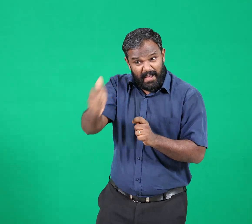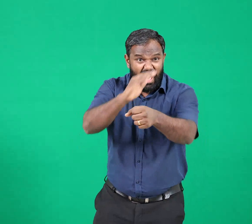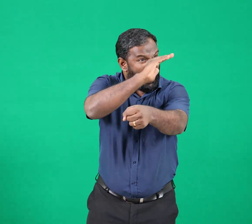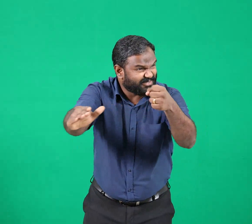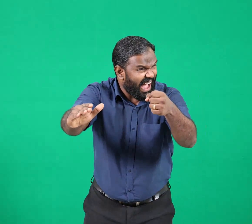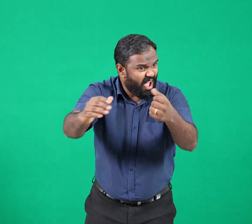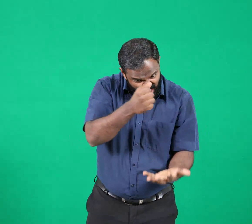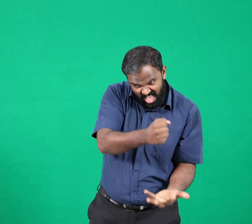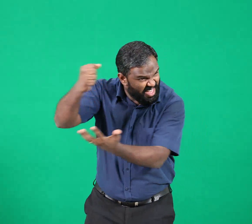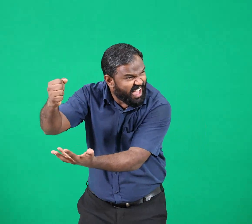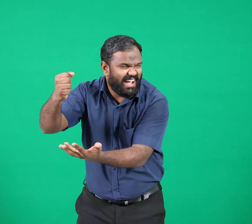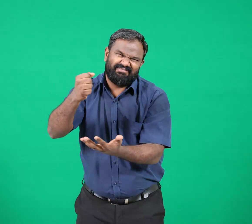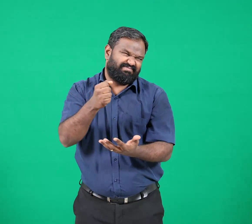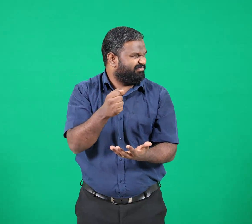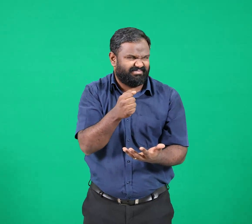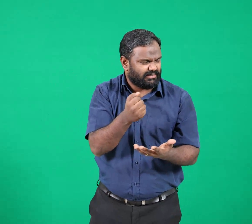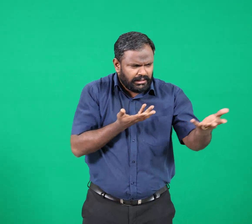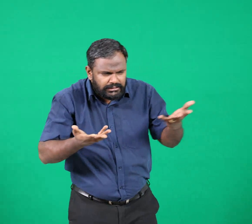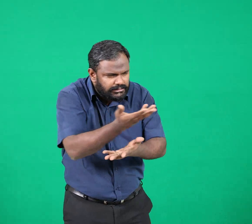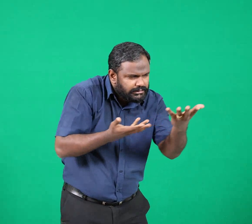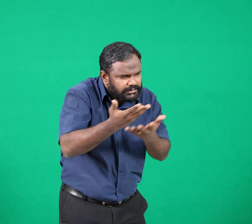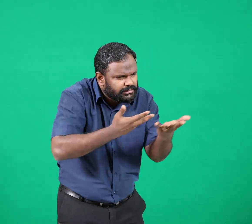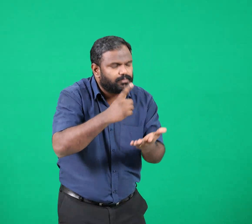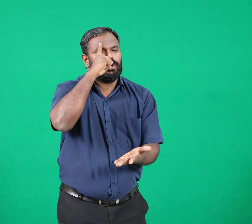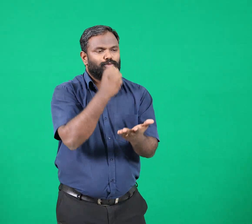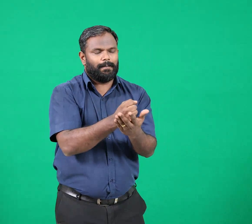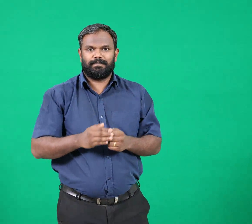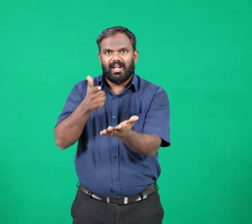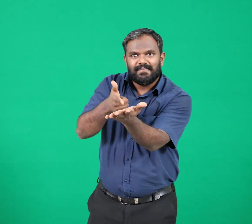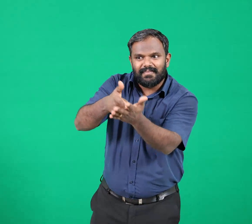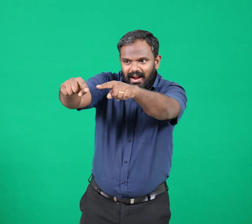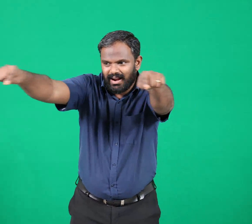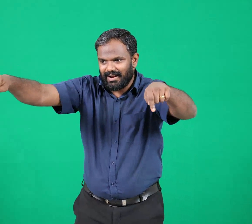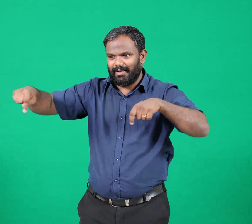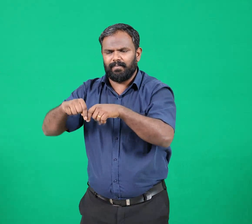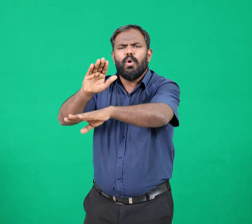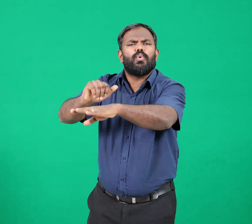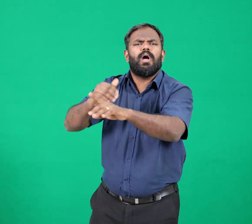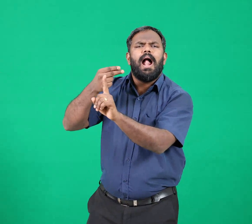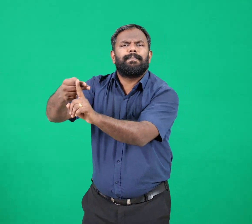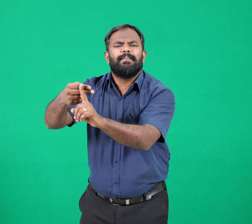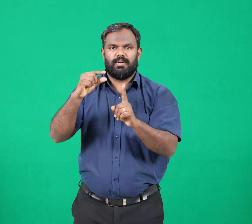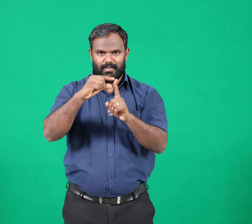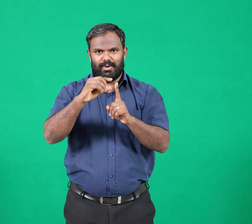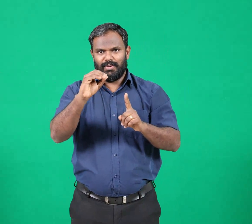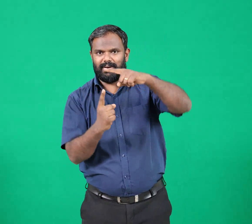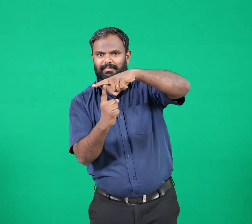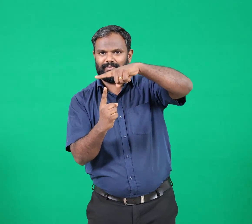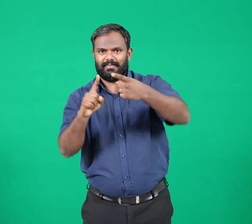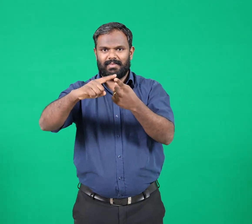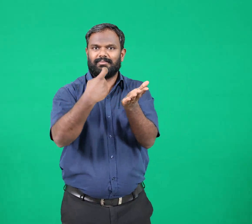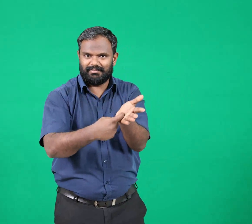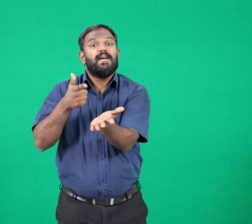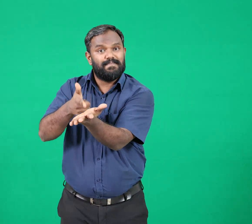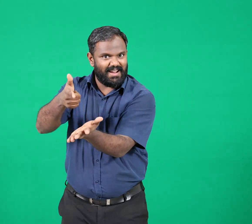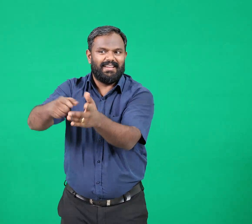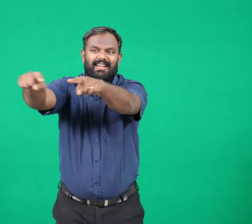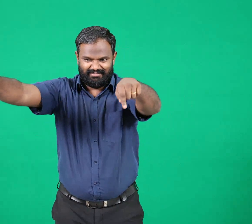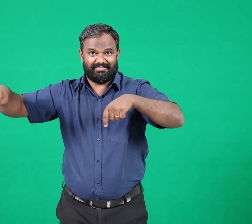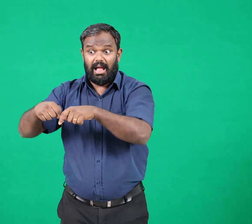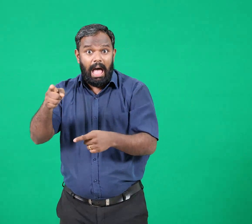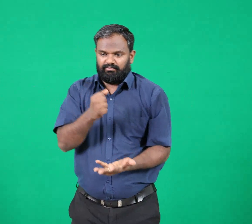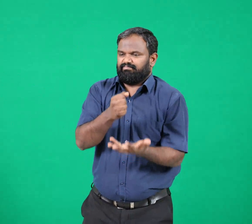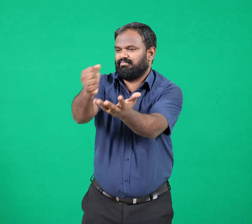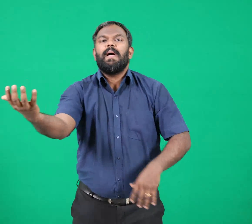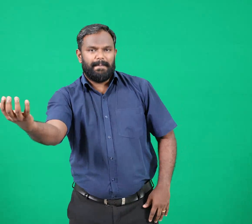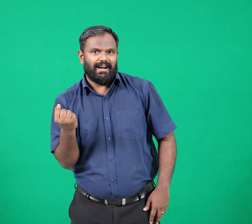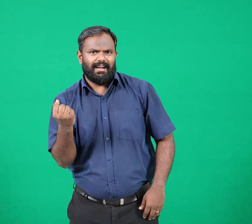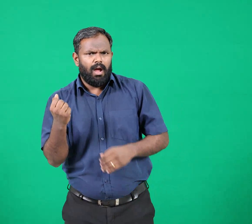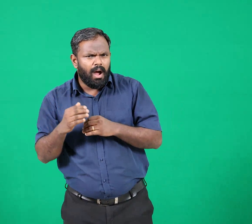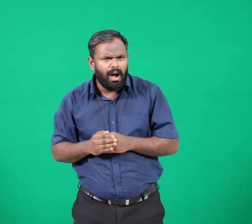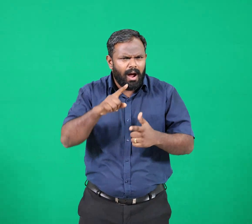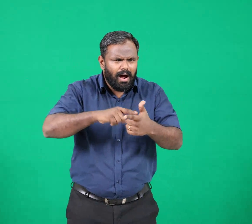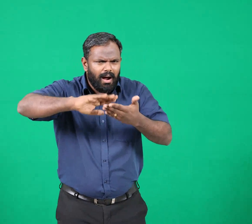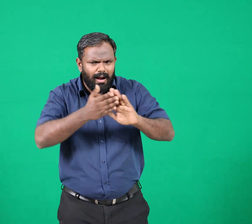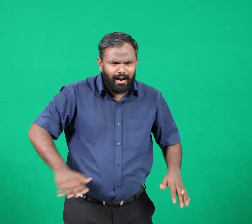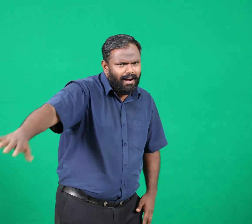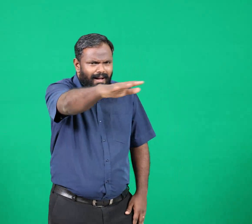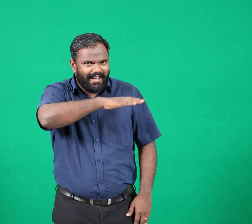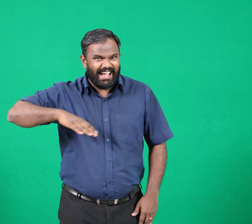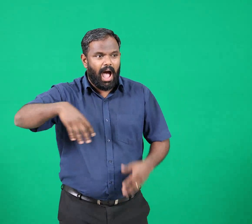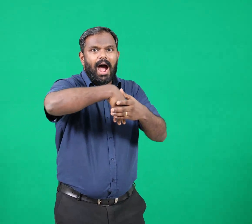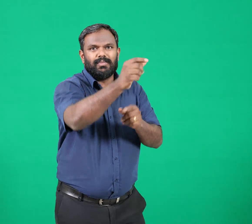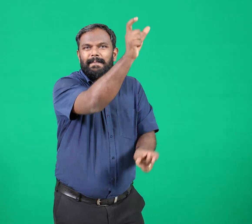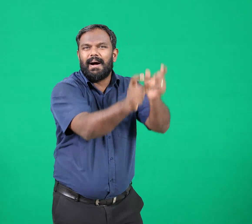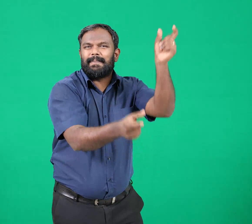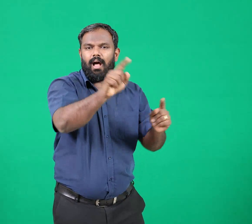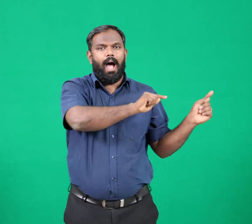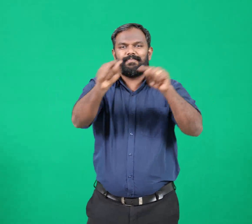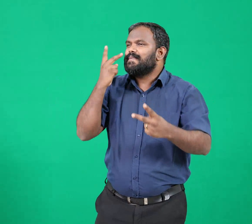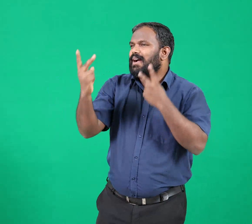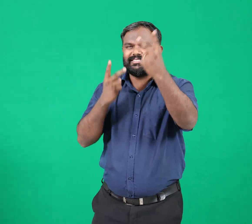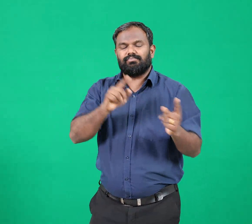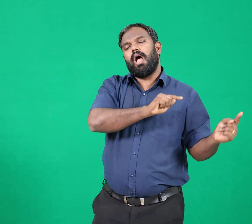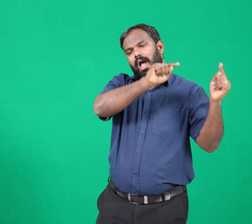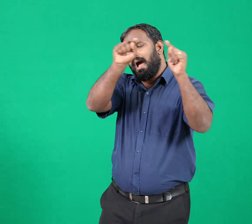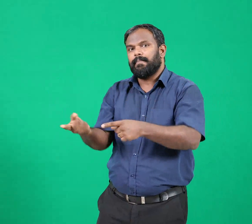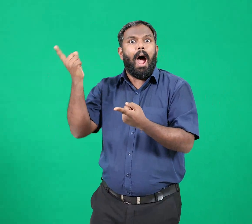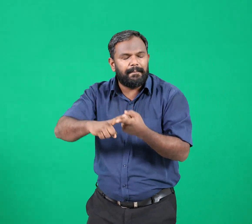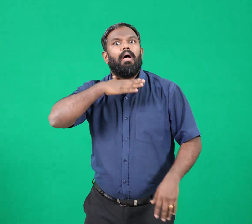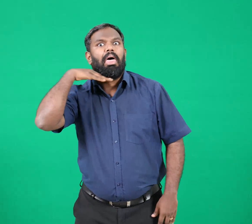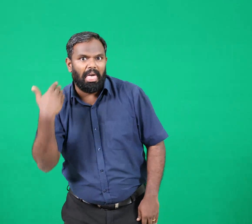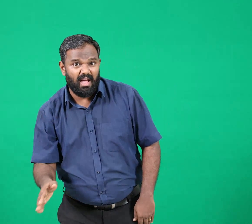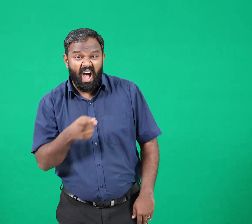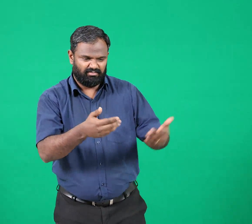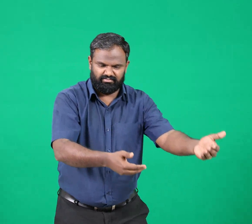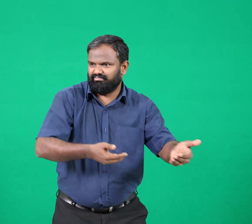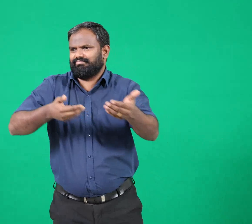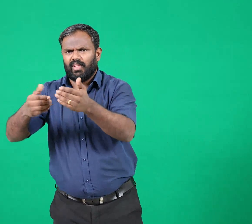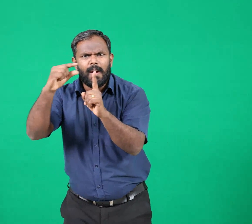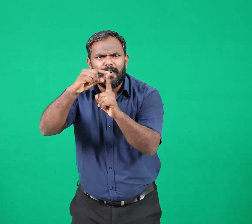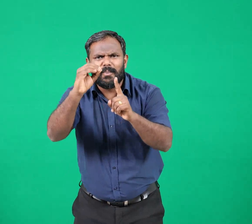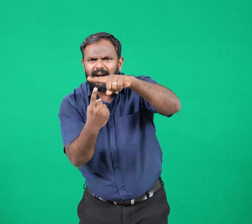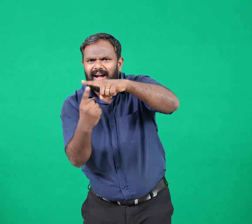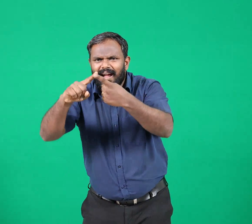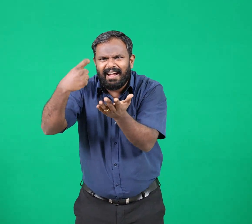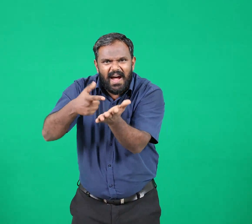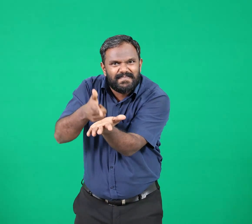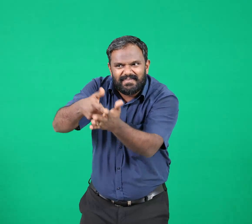After conferring together, they used the money to buy the potter's field as a burial place for foreigners.